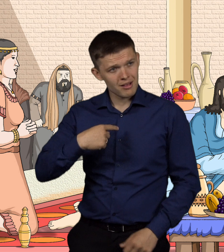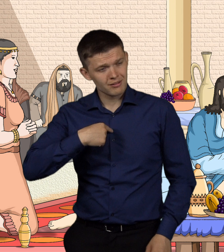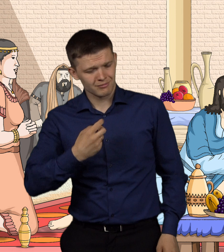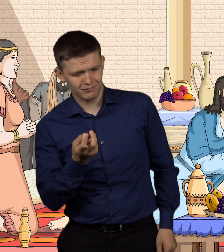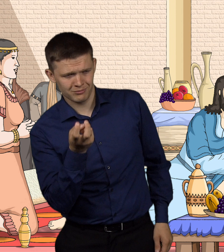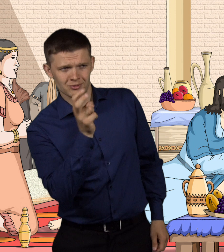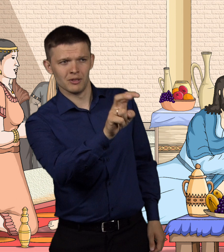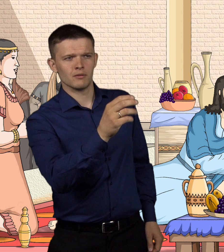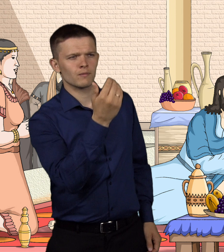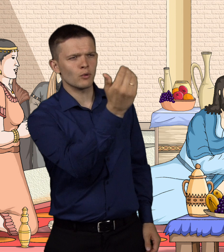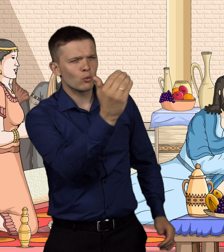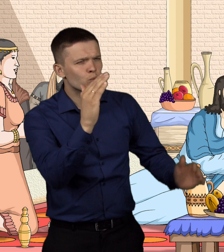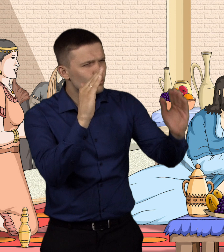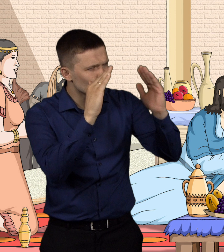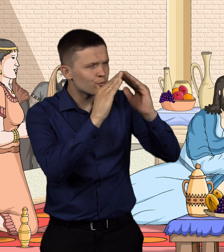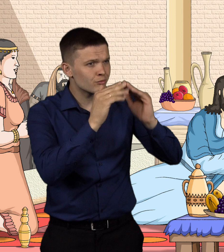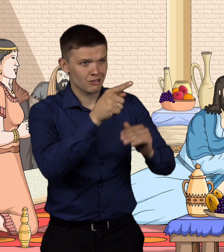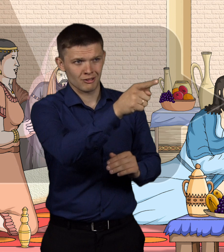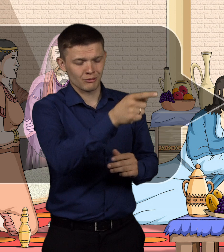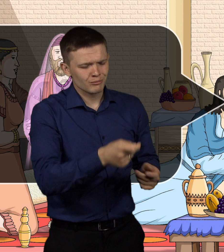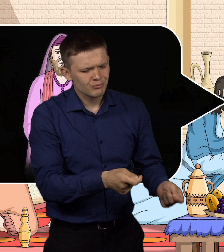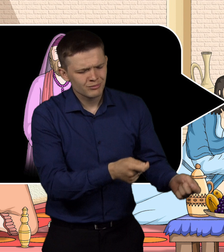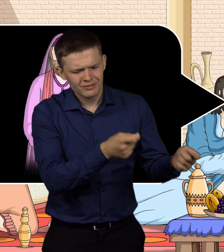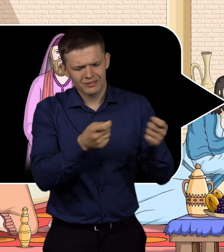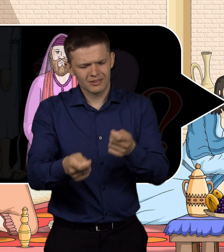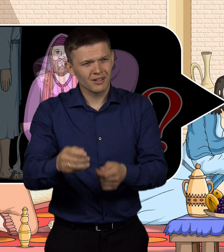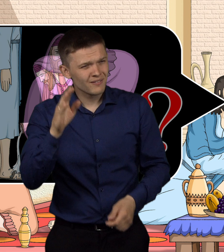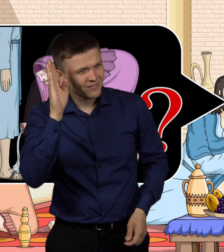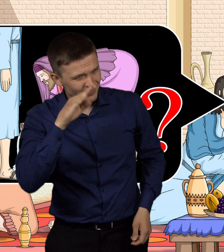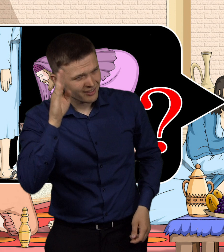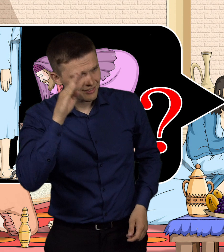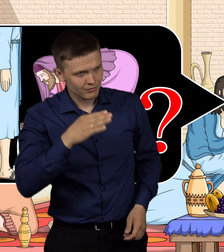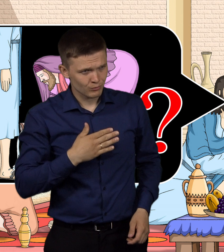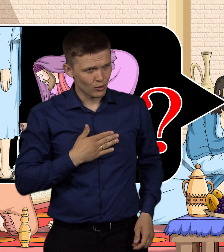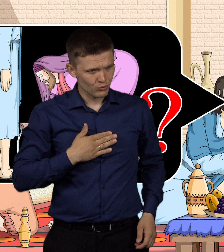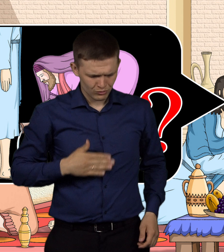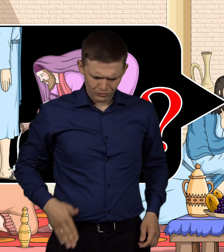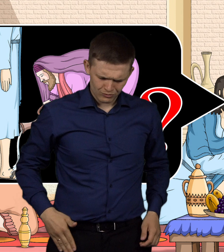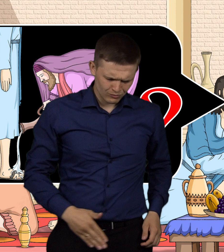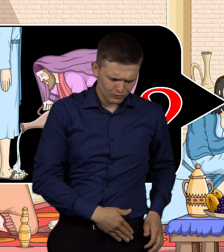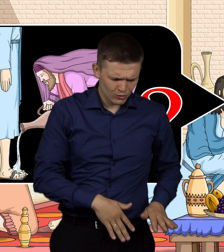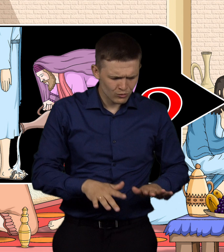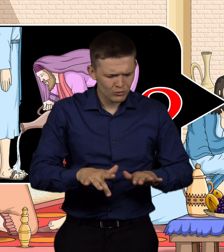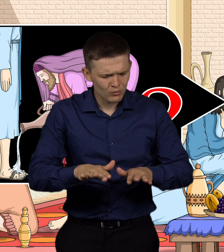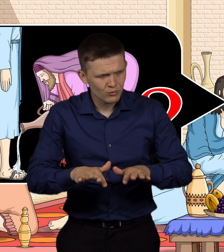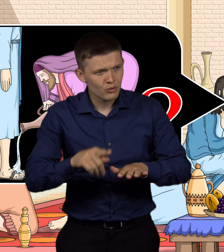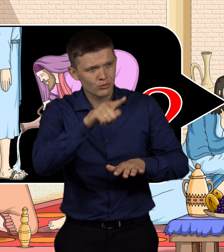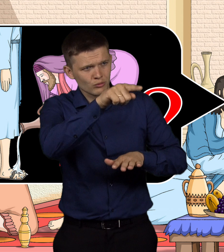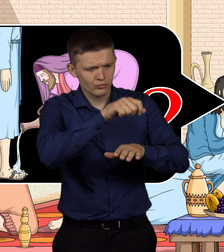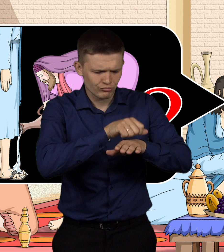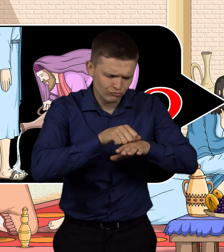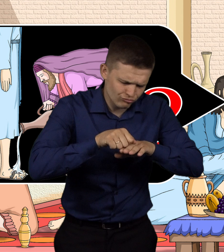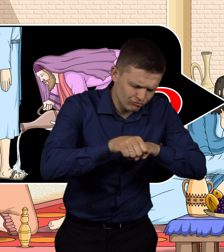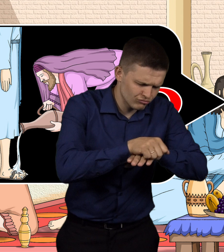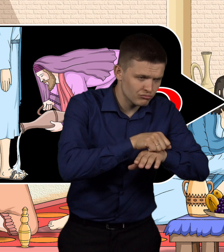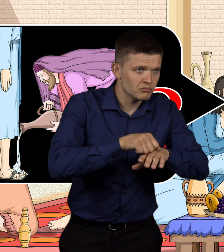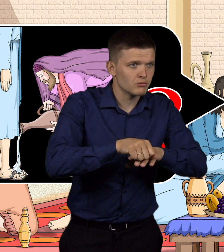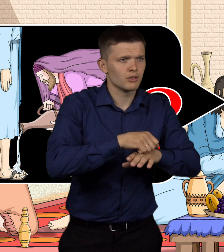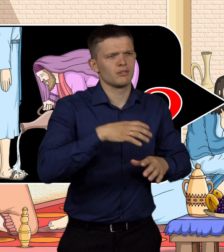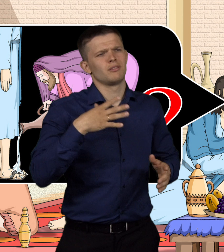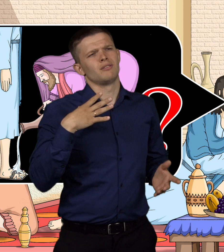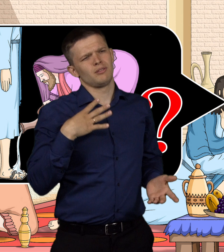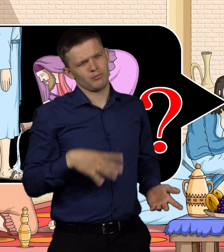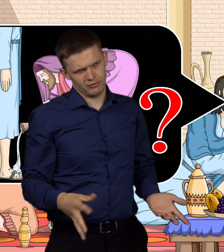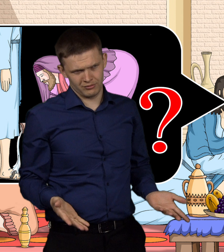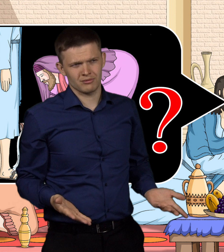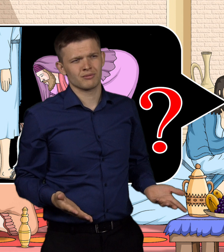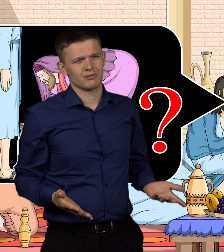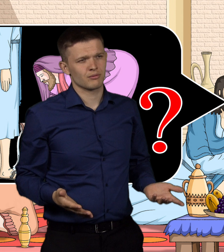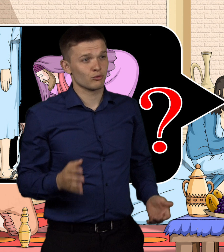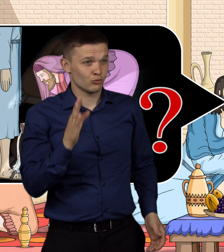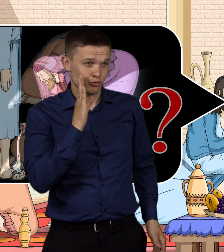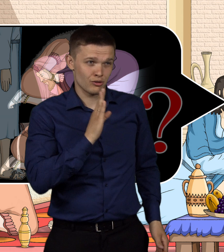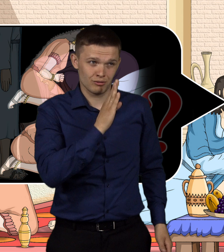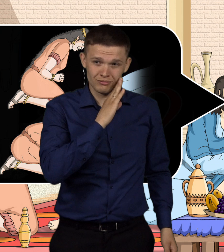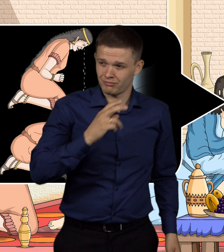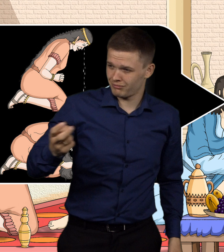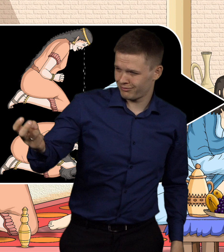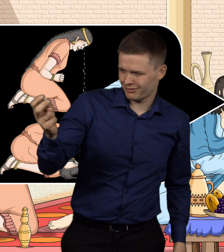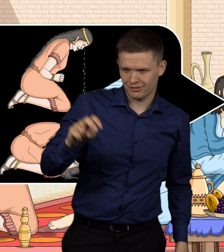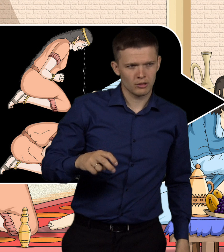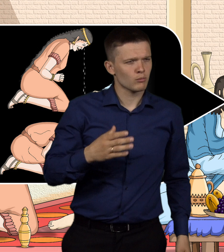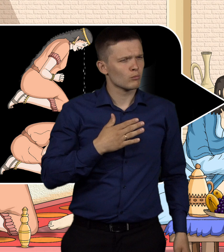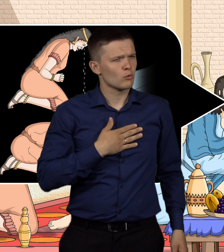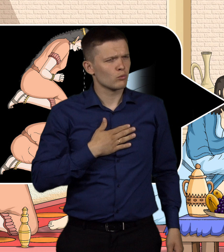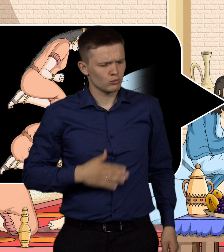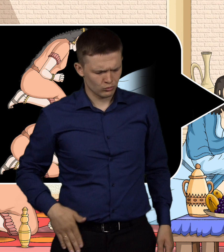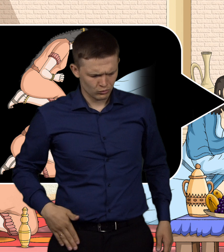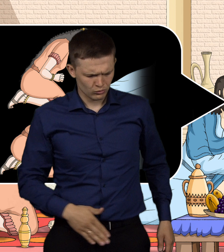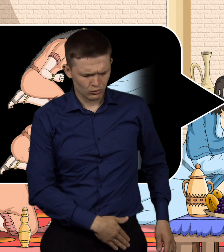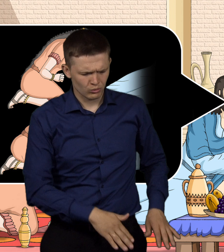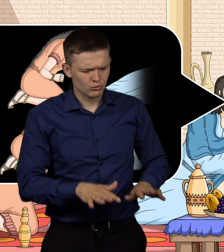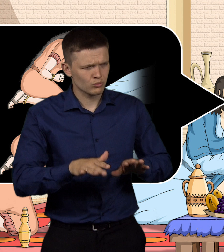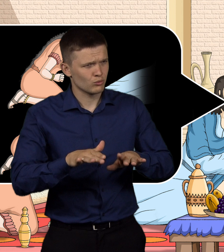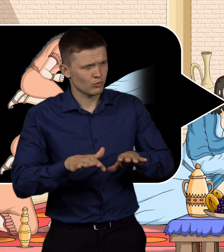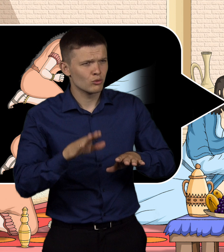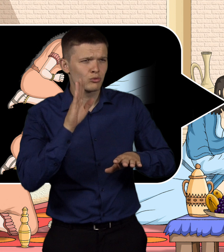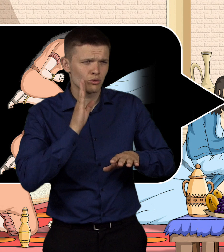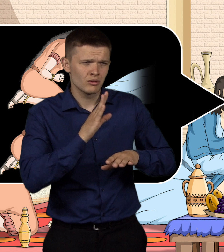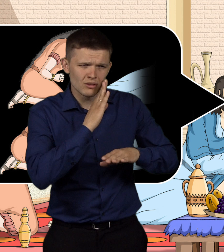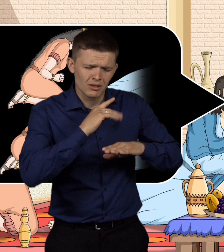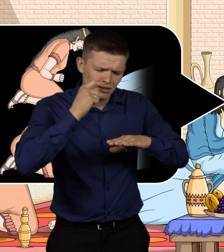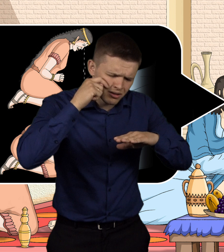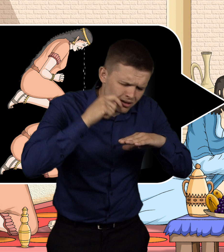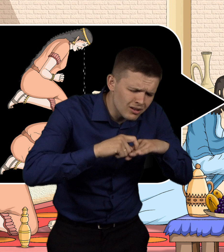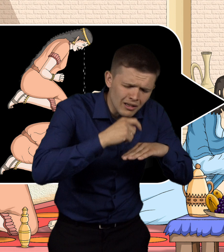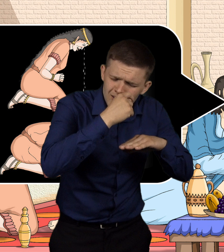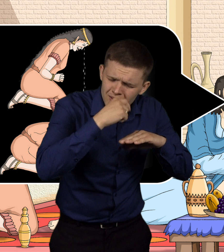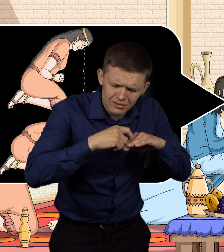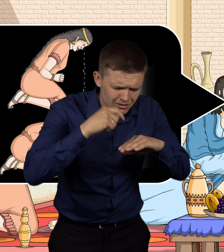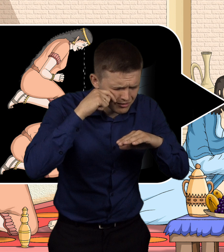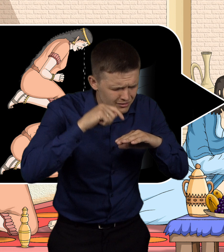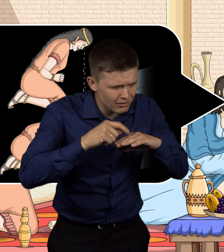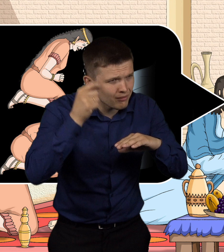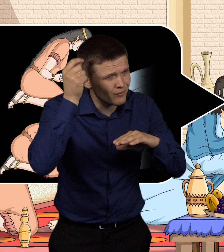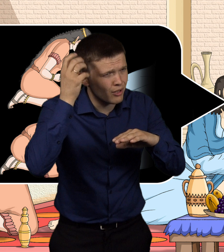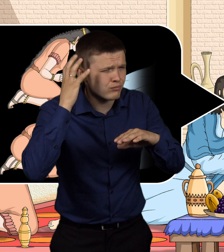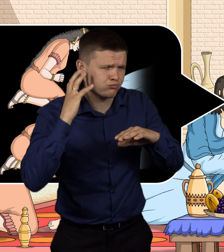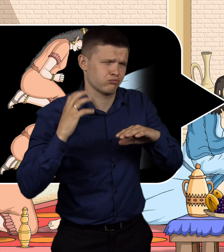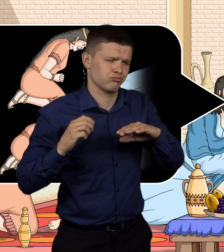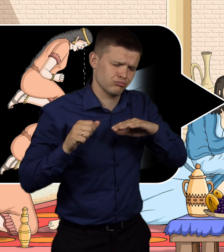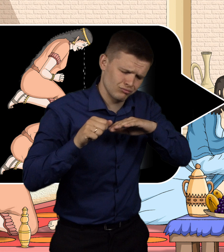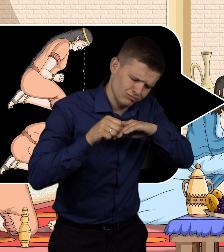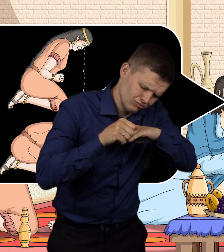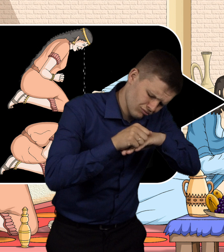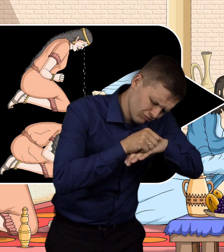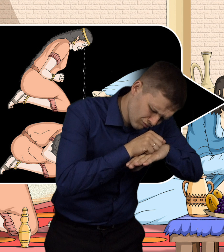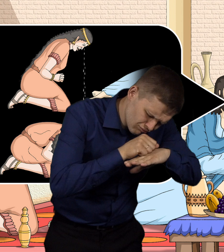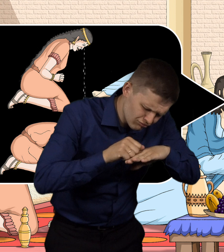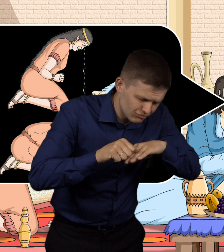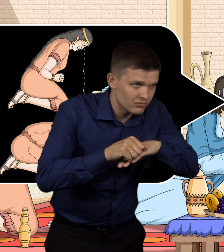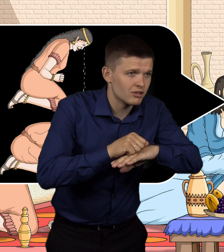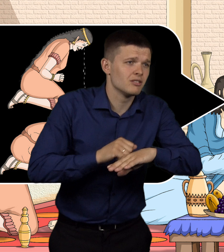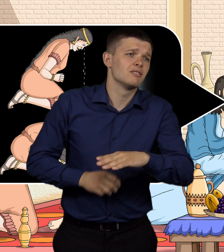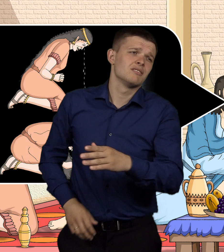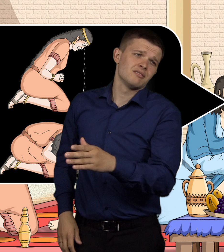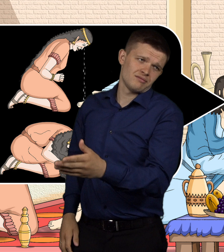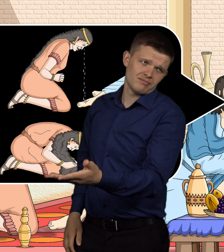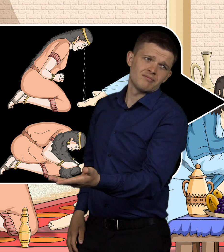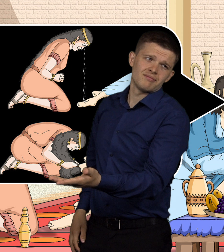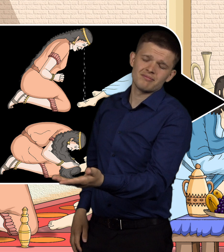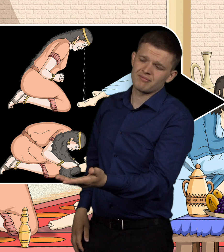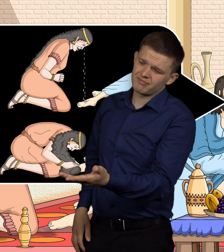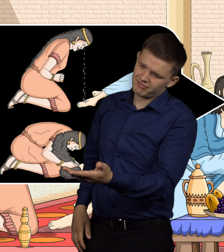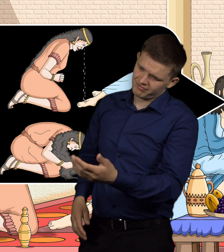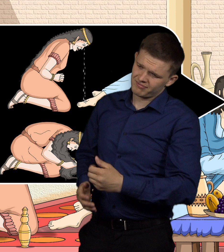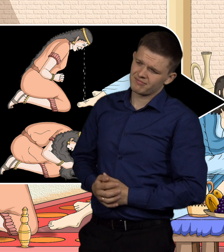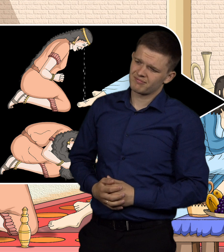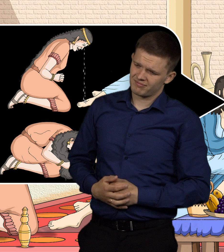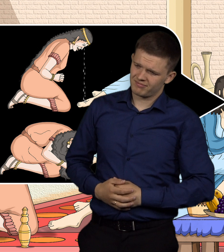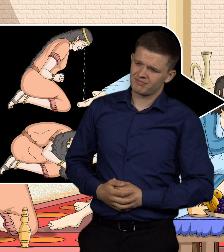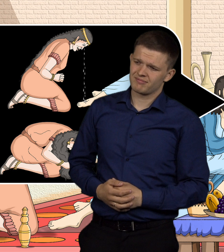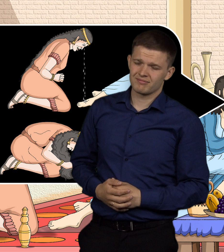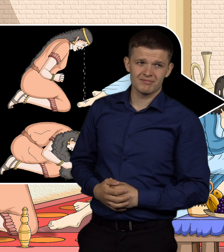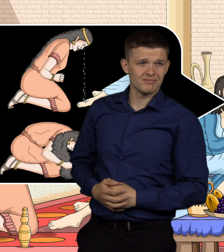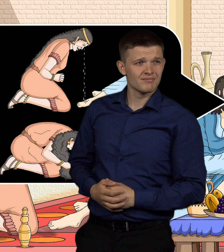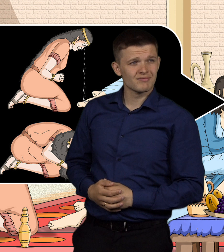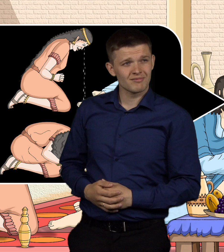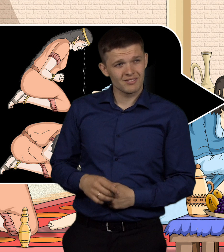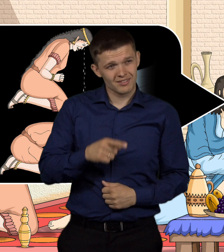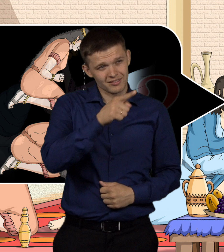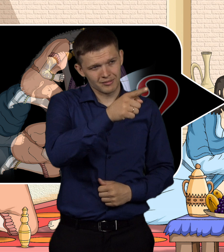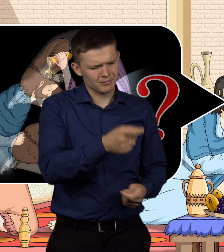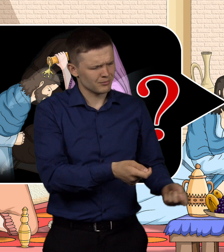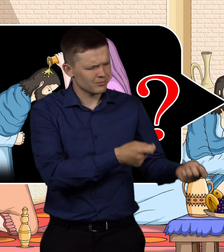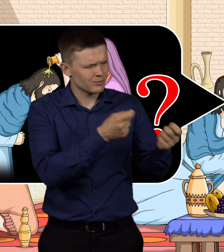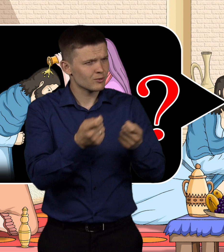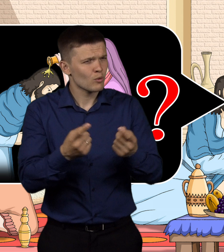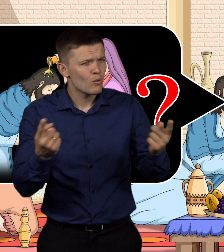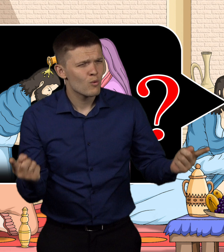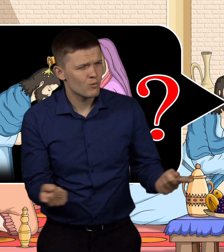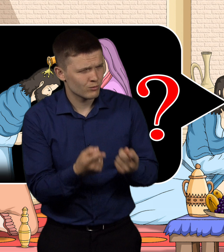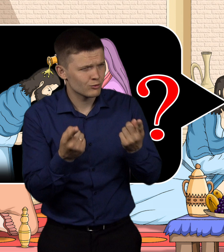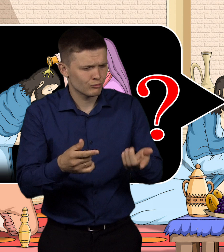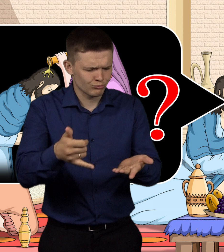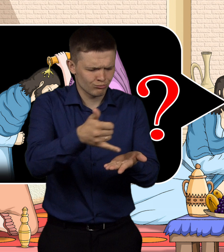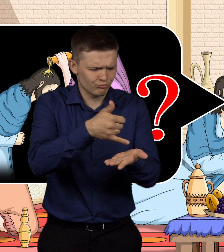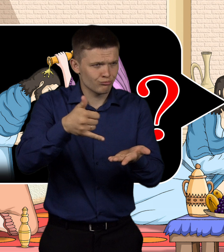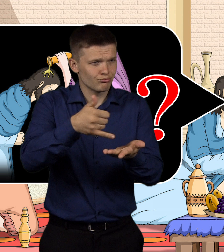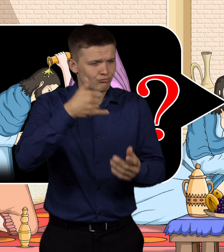When I entered your house, you did not give Me water for My feet, but she wet My feet with her tears and wiped them with her hair.